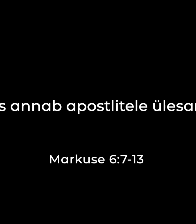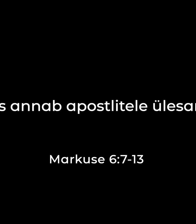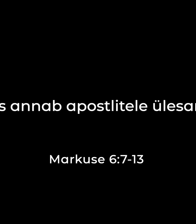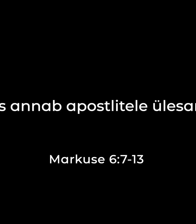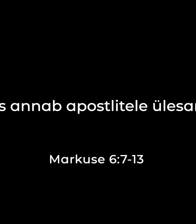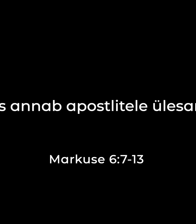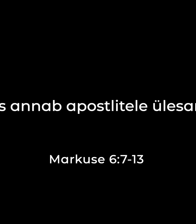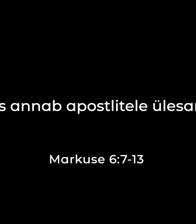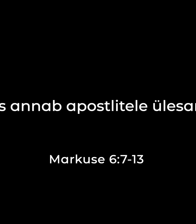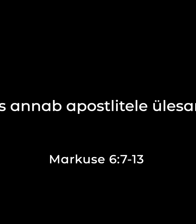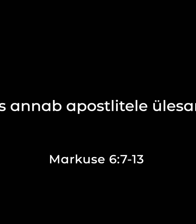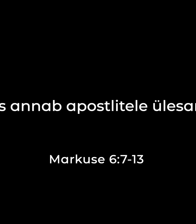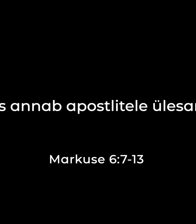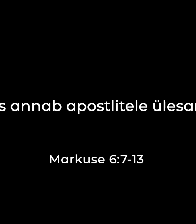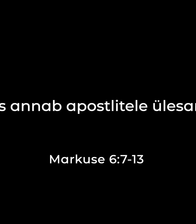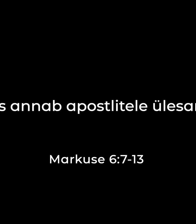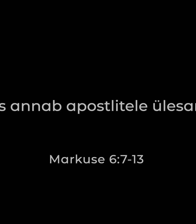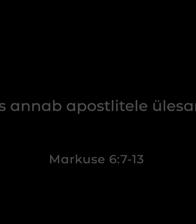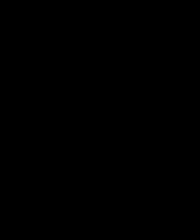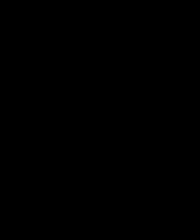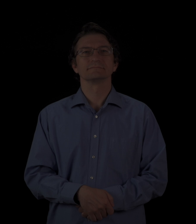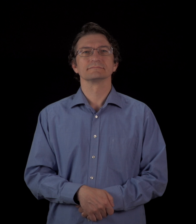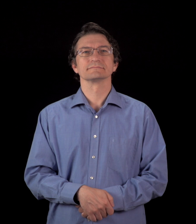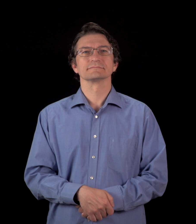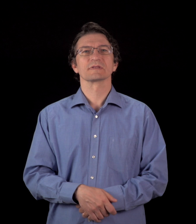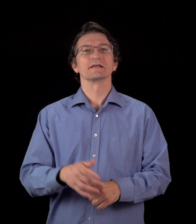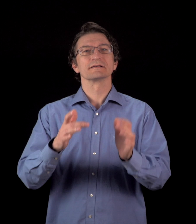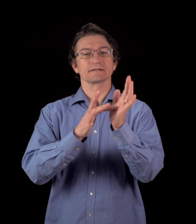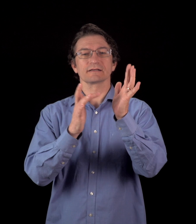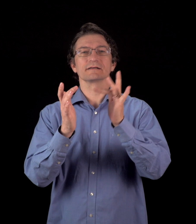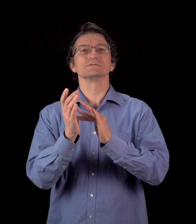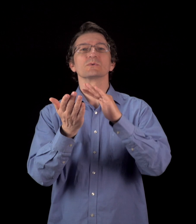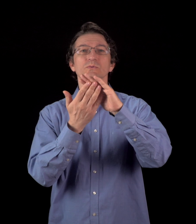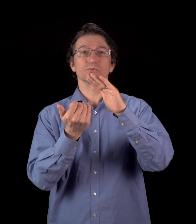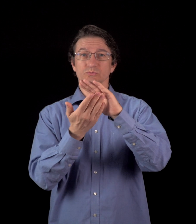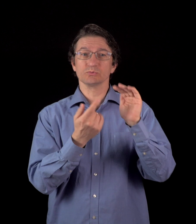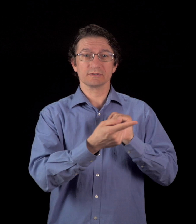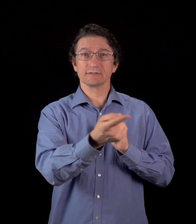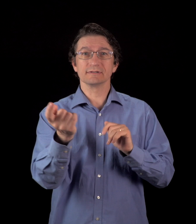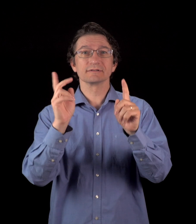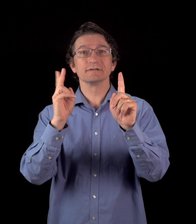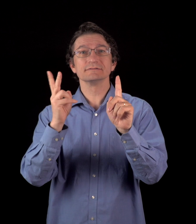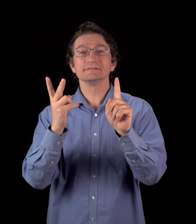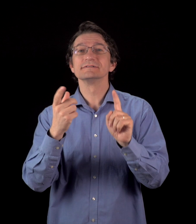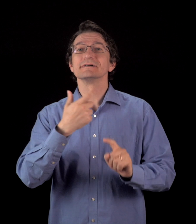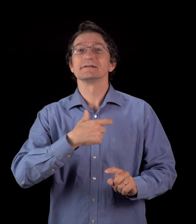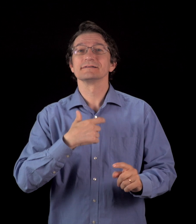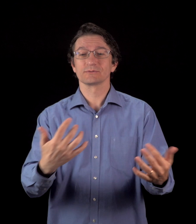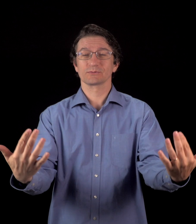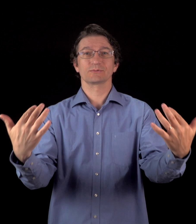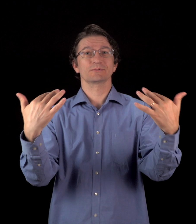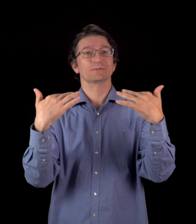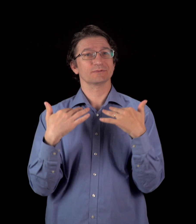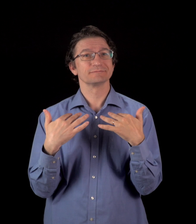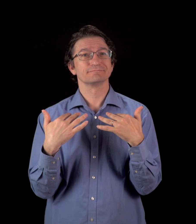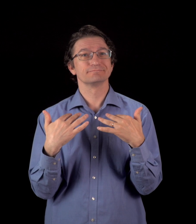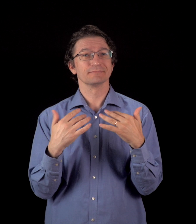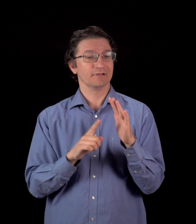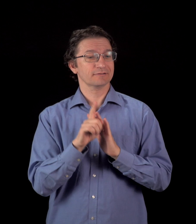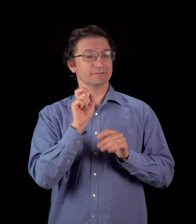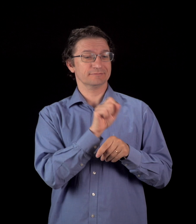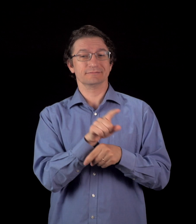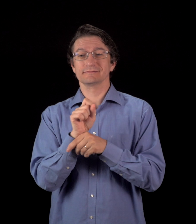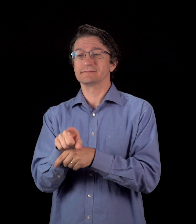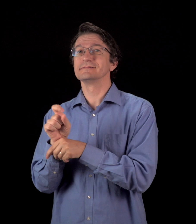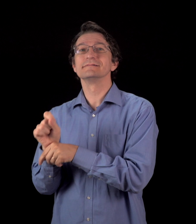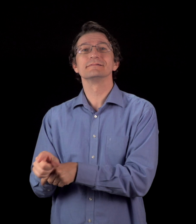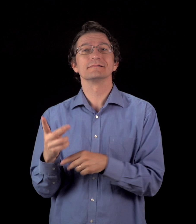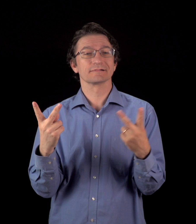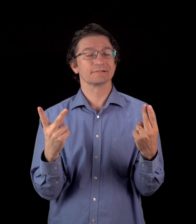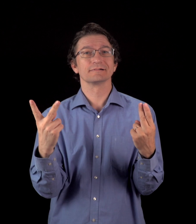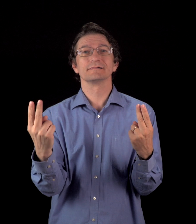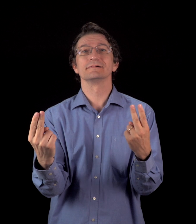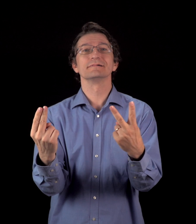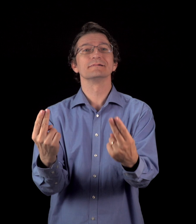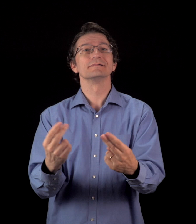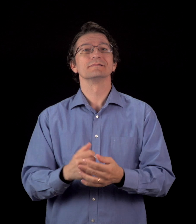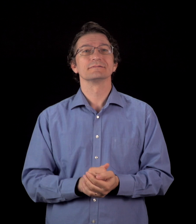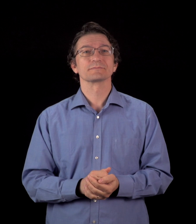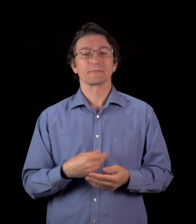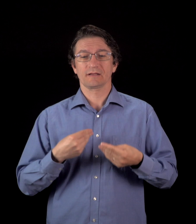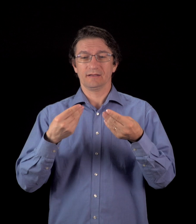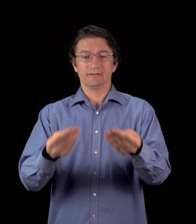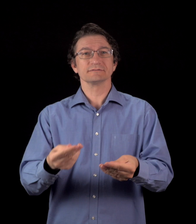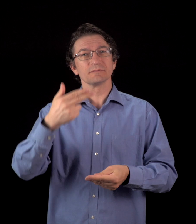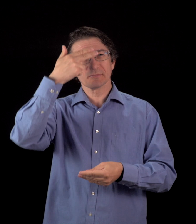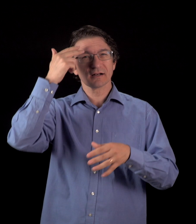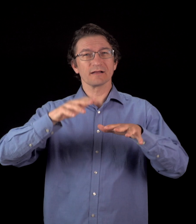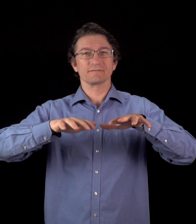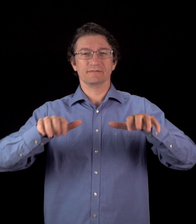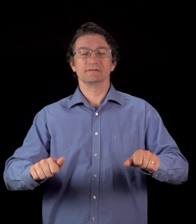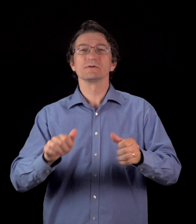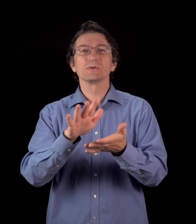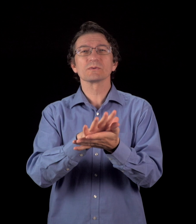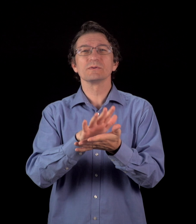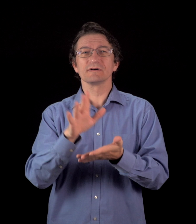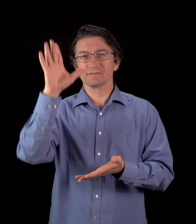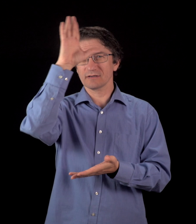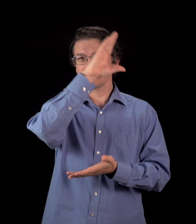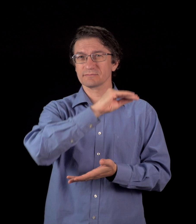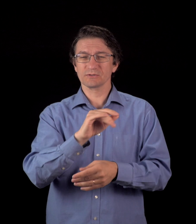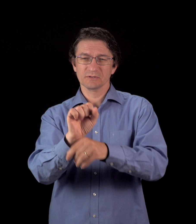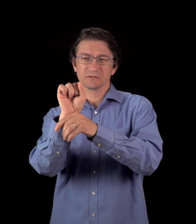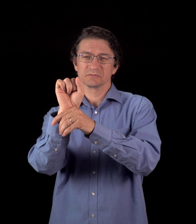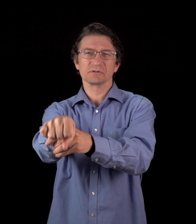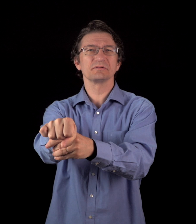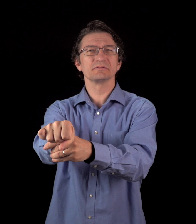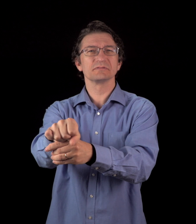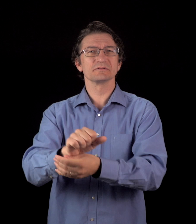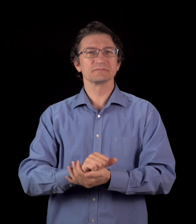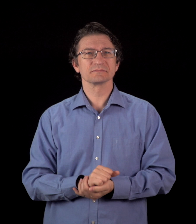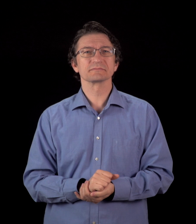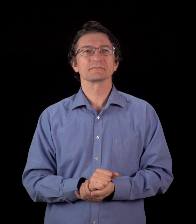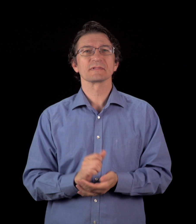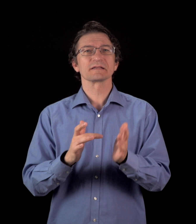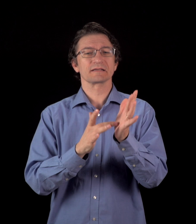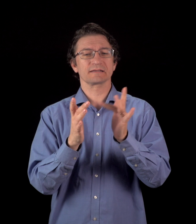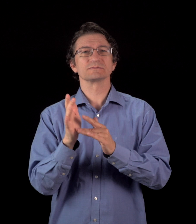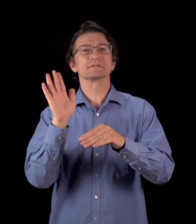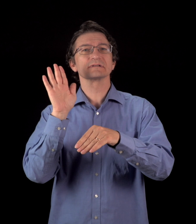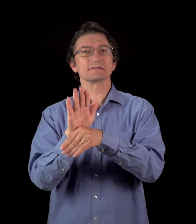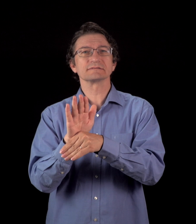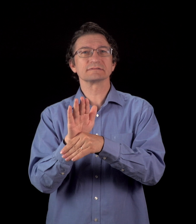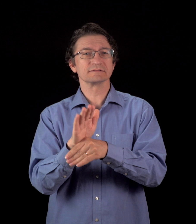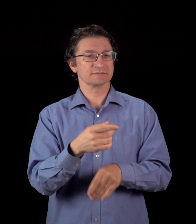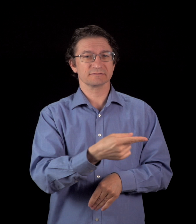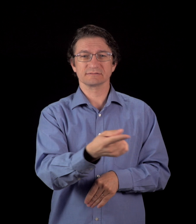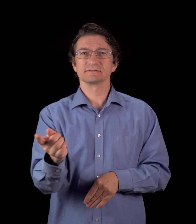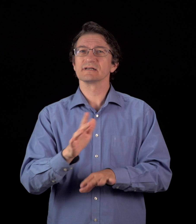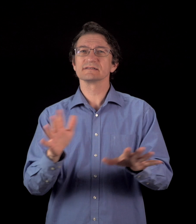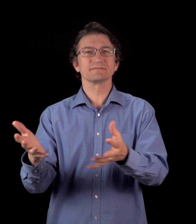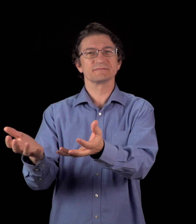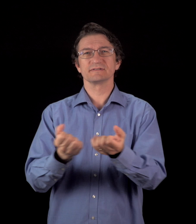Then Jesus called the Twelve to Him and began to send them out two by two, giving them authority over unclean spirits.